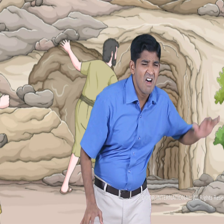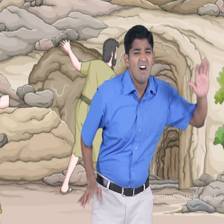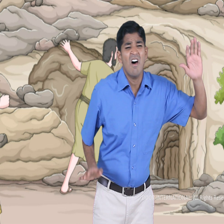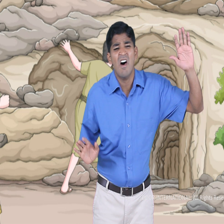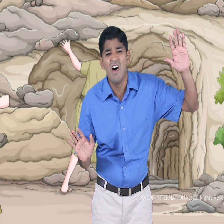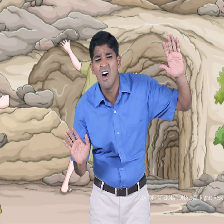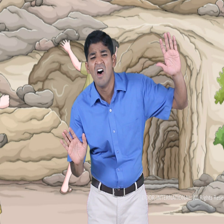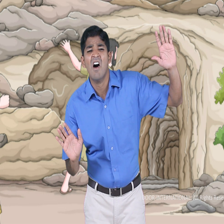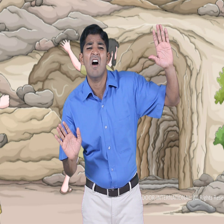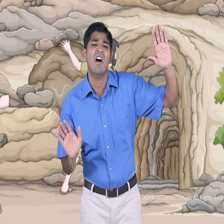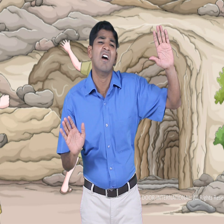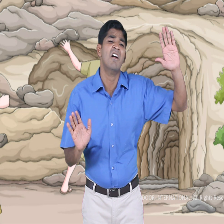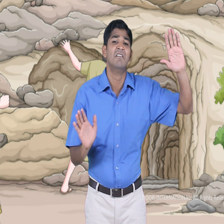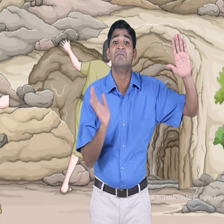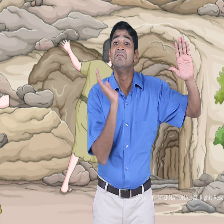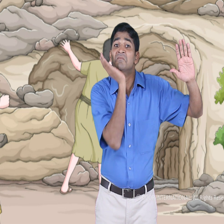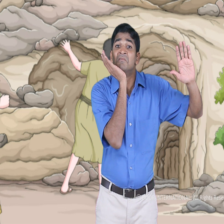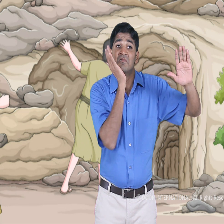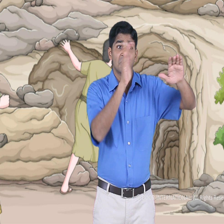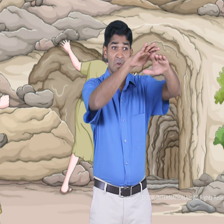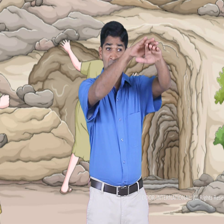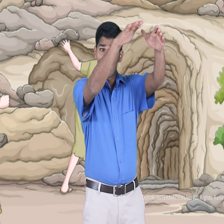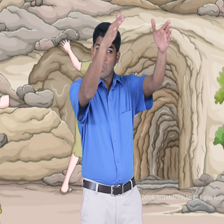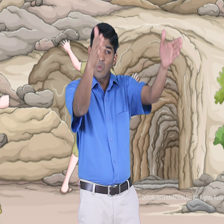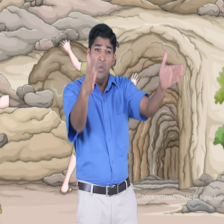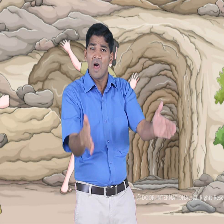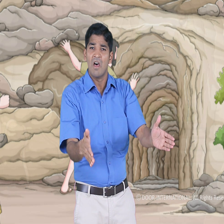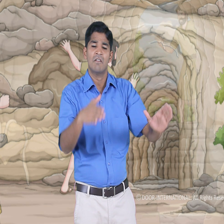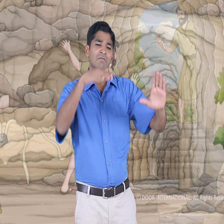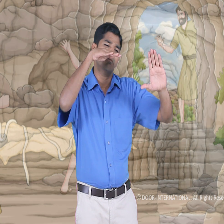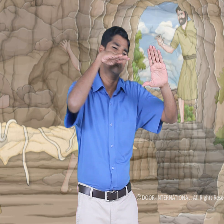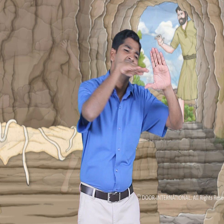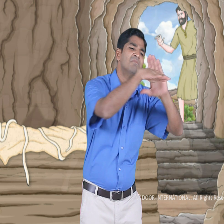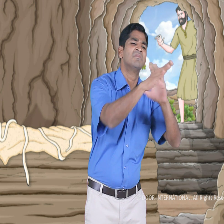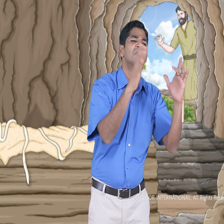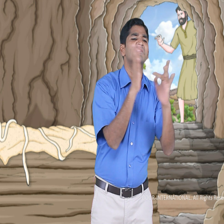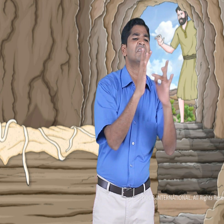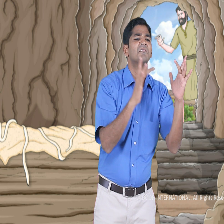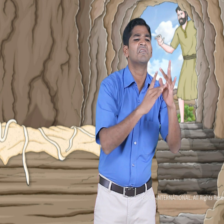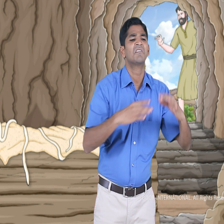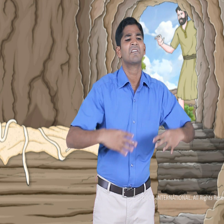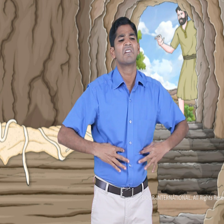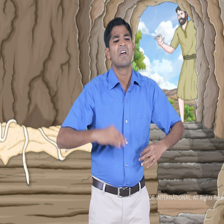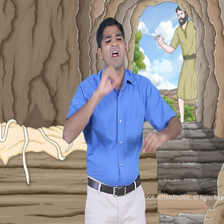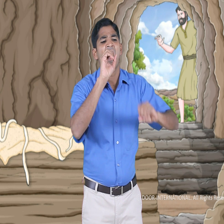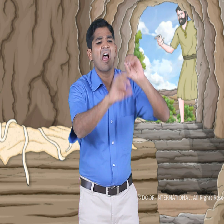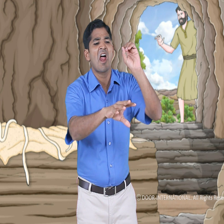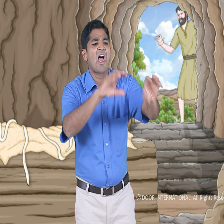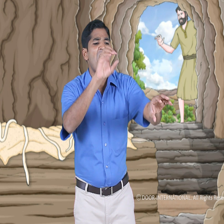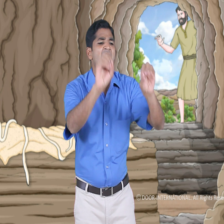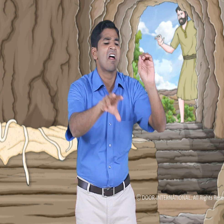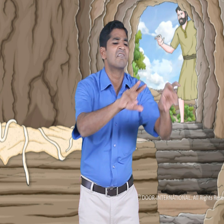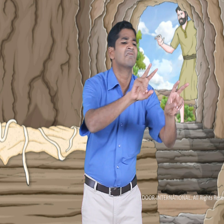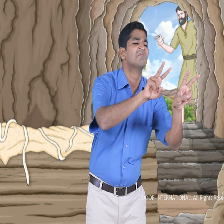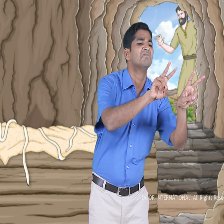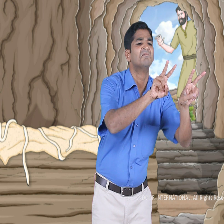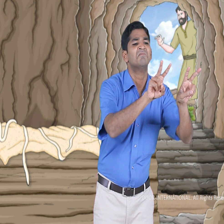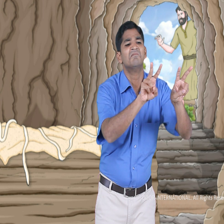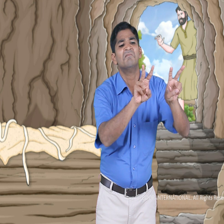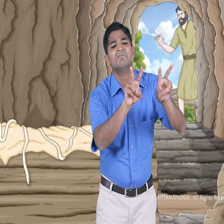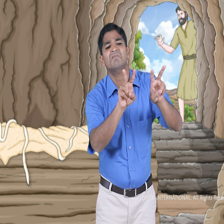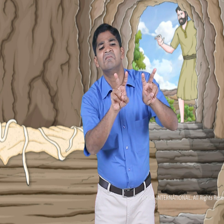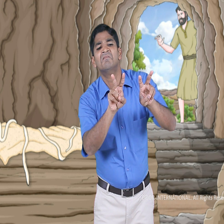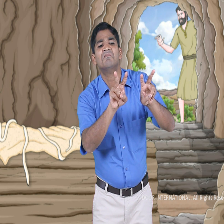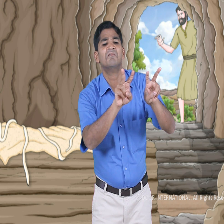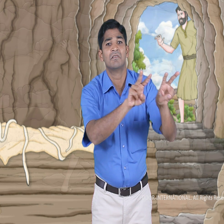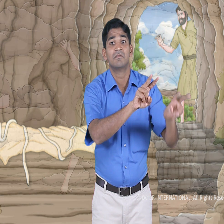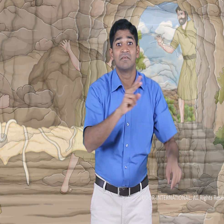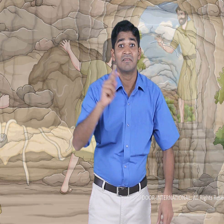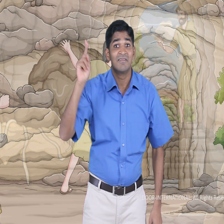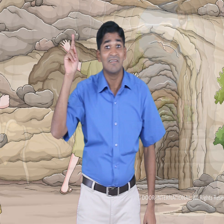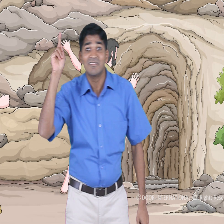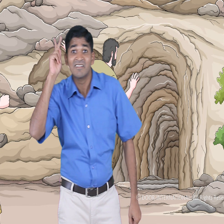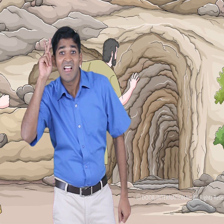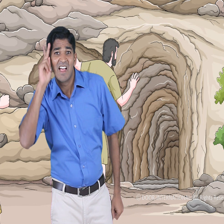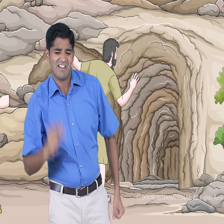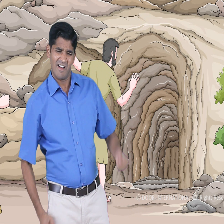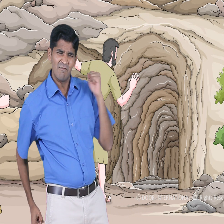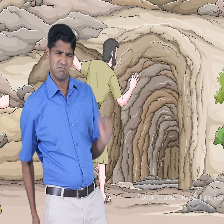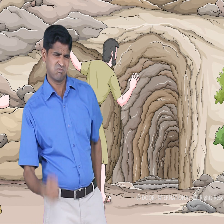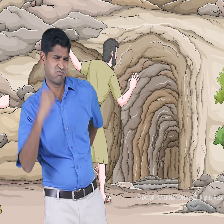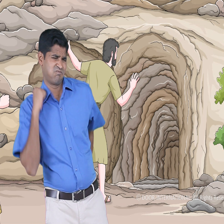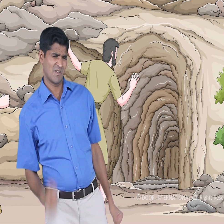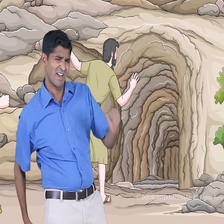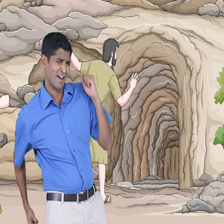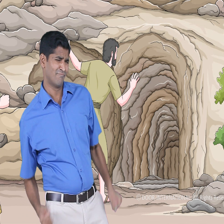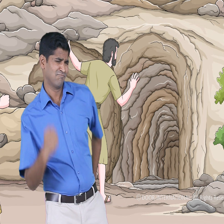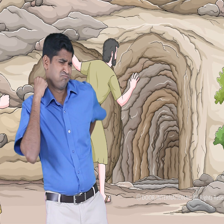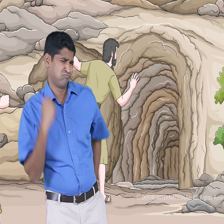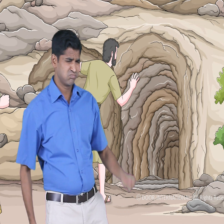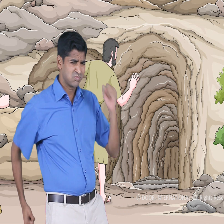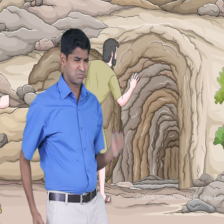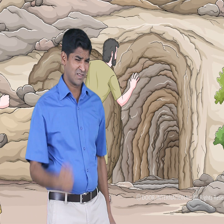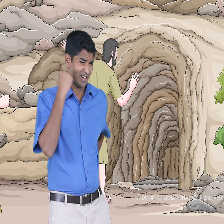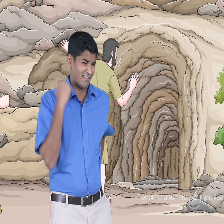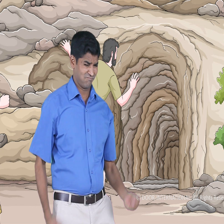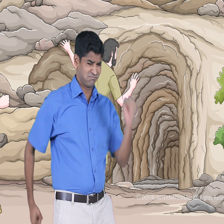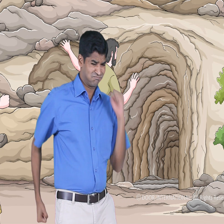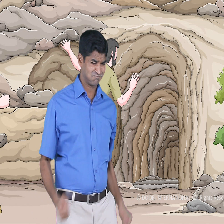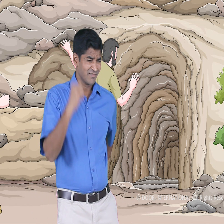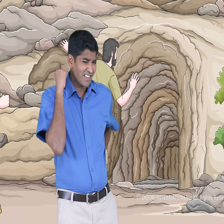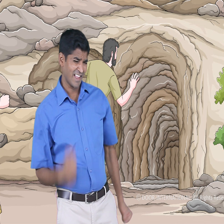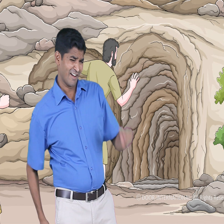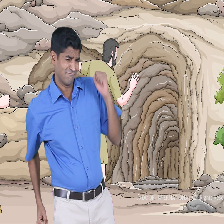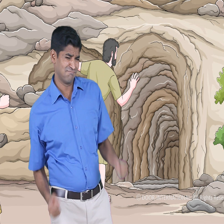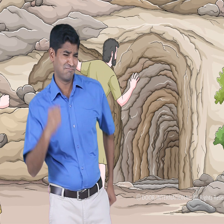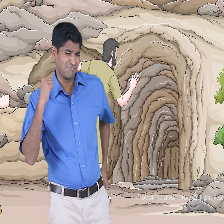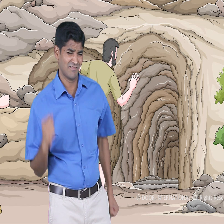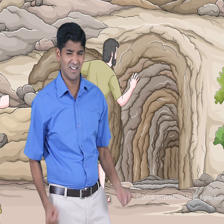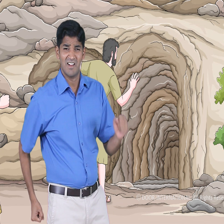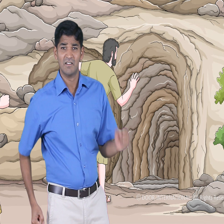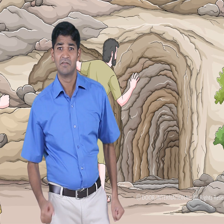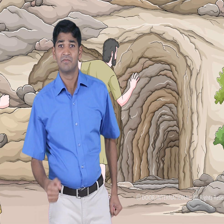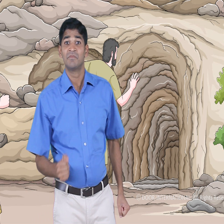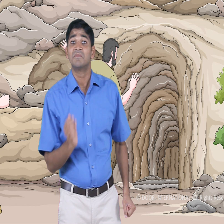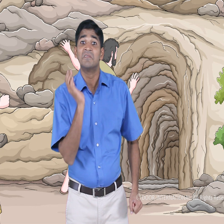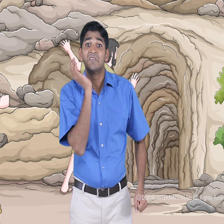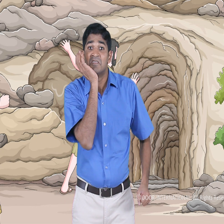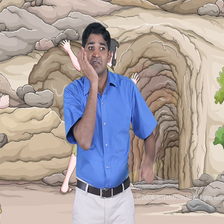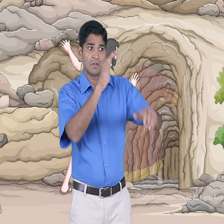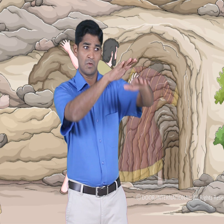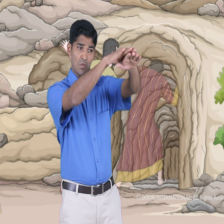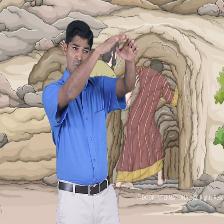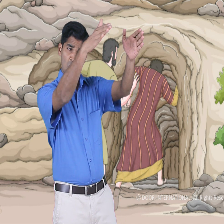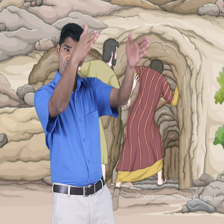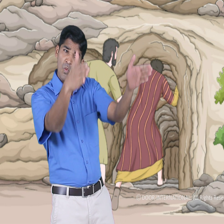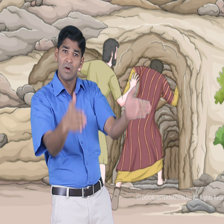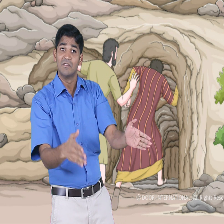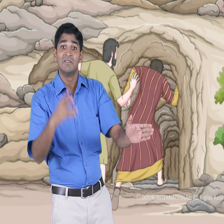He bent down and looked in at the linen cloths lying there, but he did not go in. Simon Peter arrived just after him.